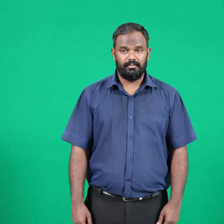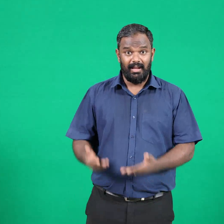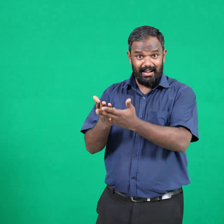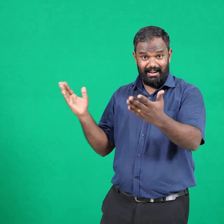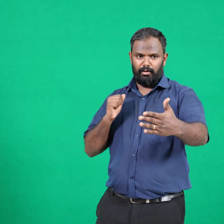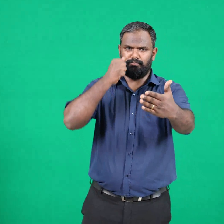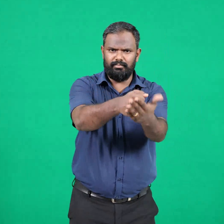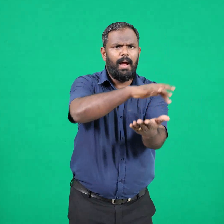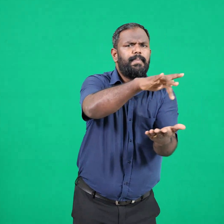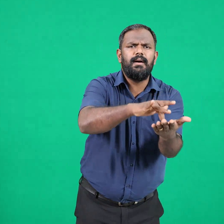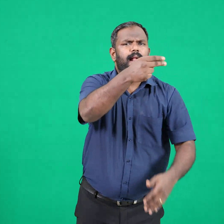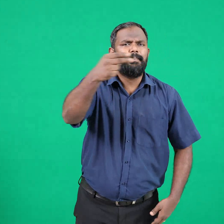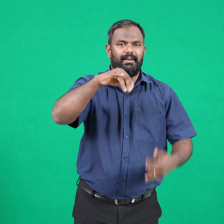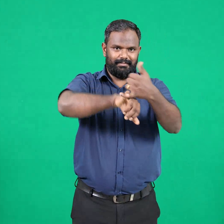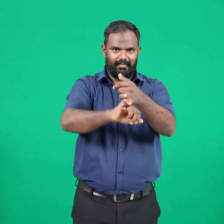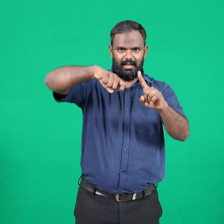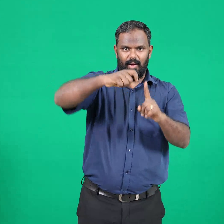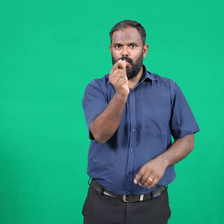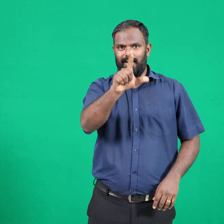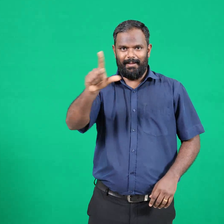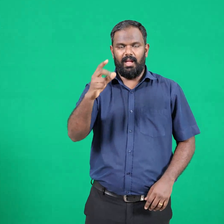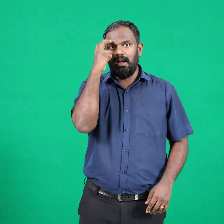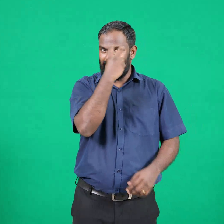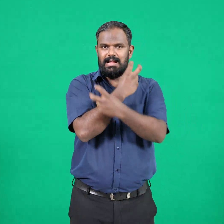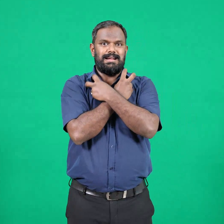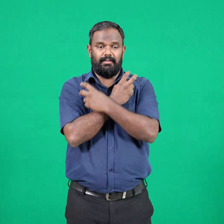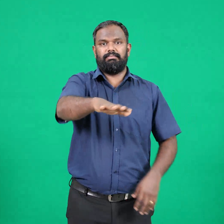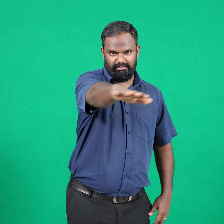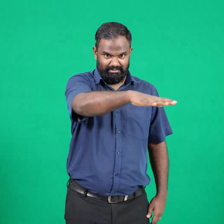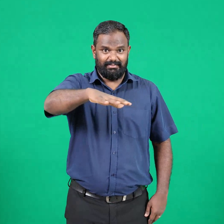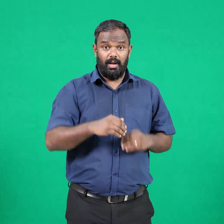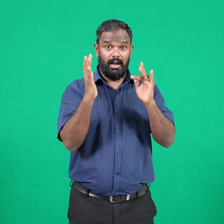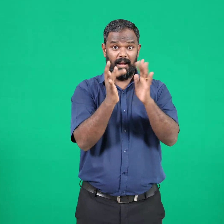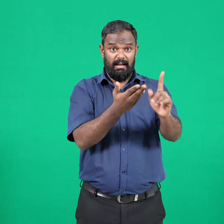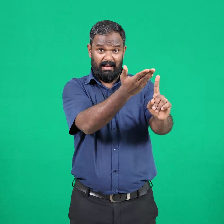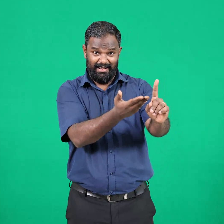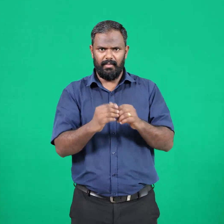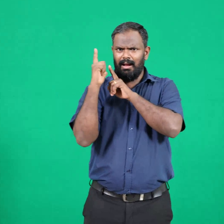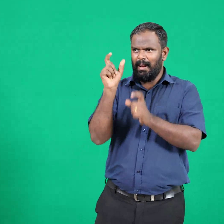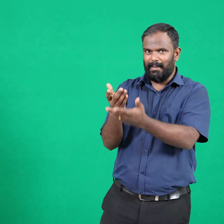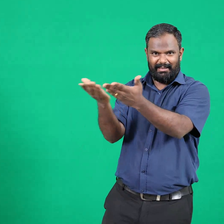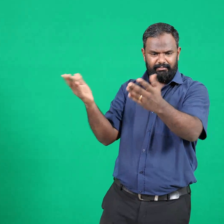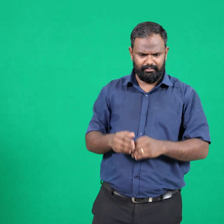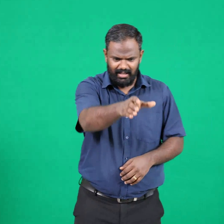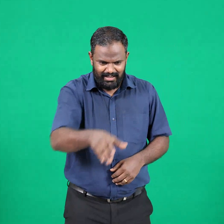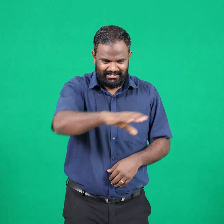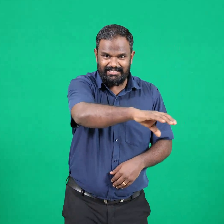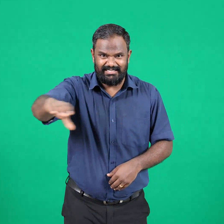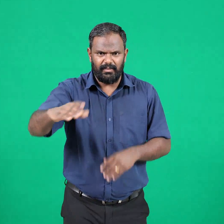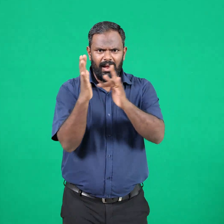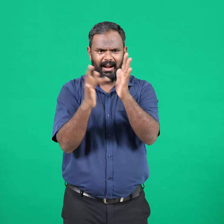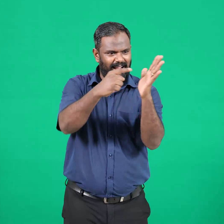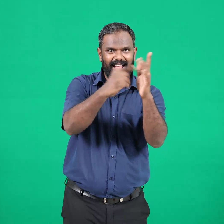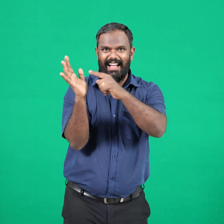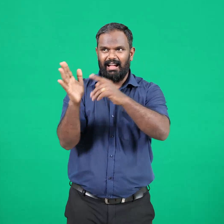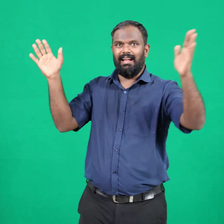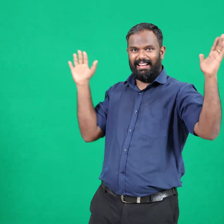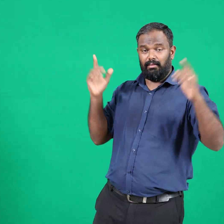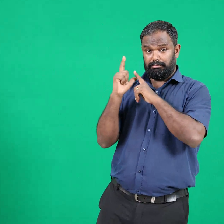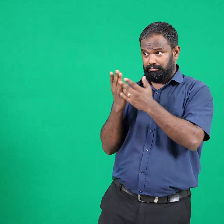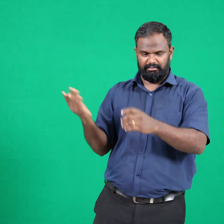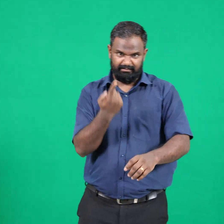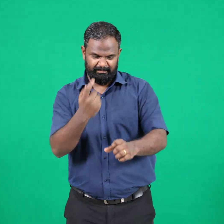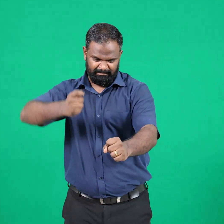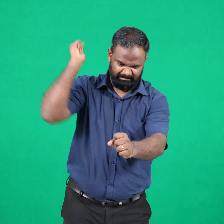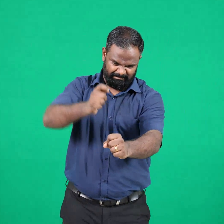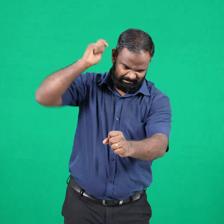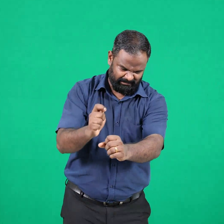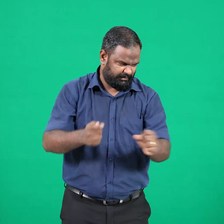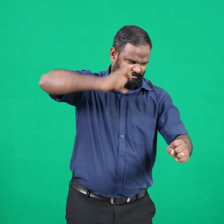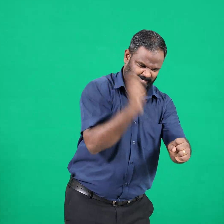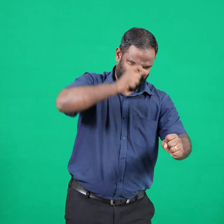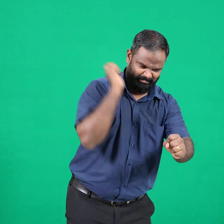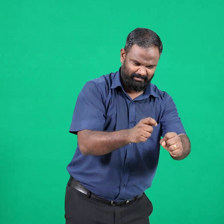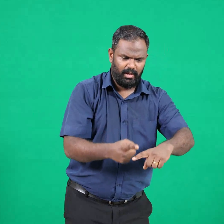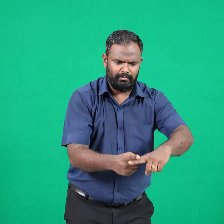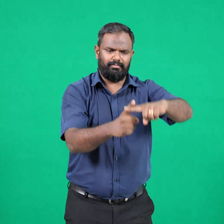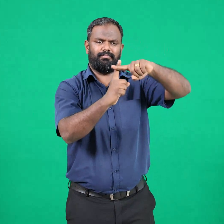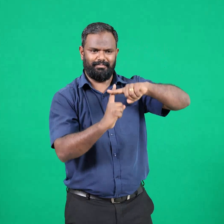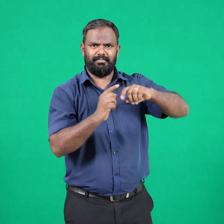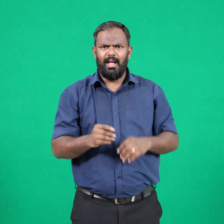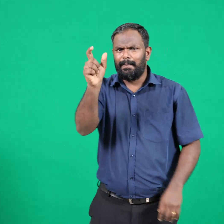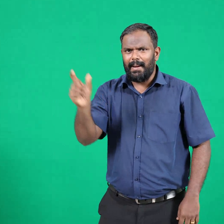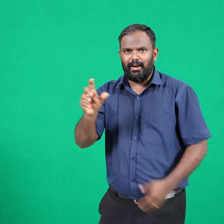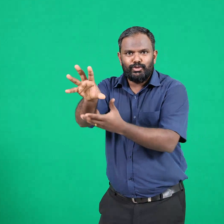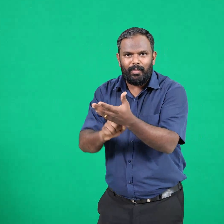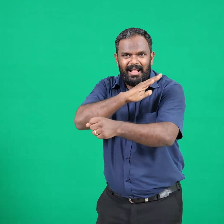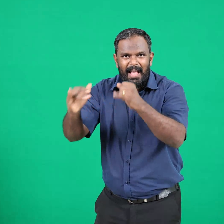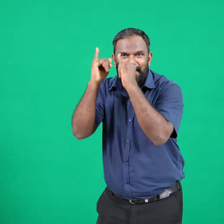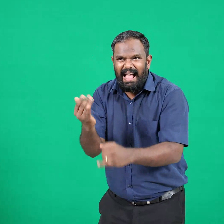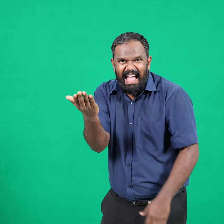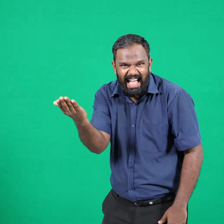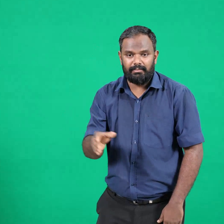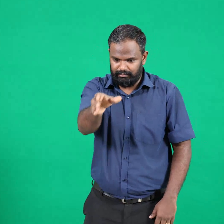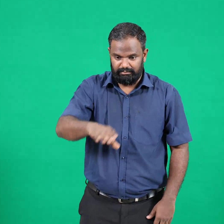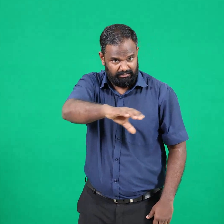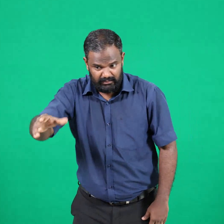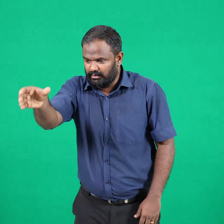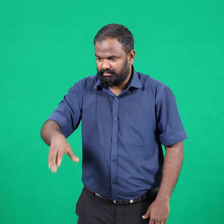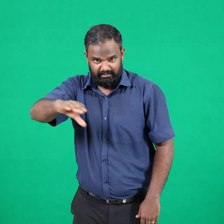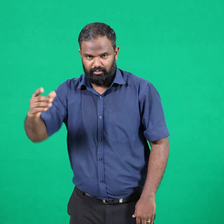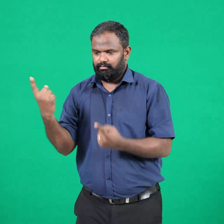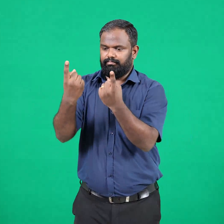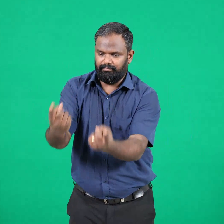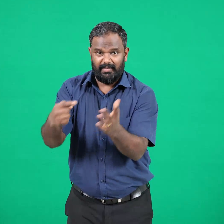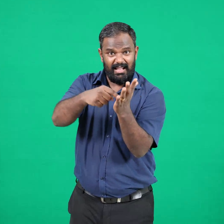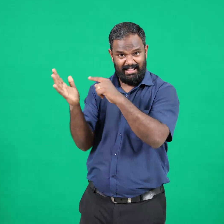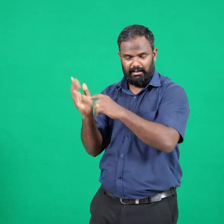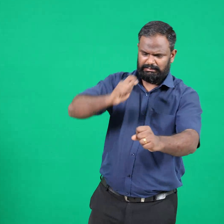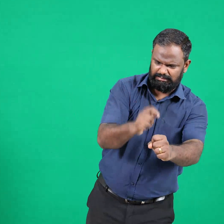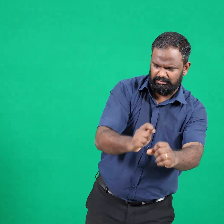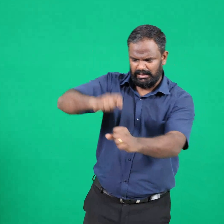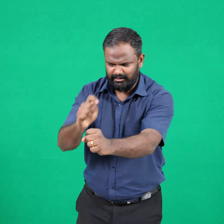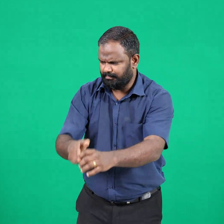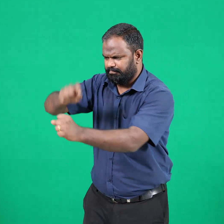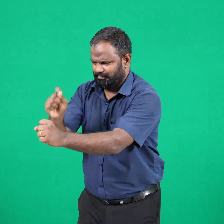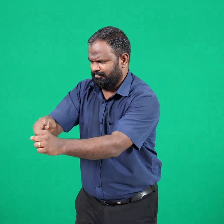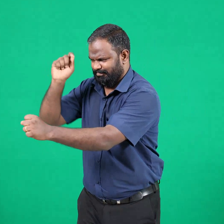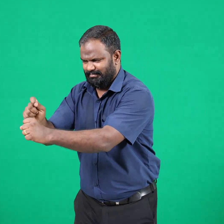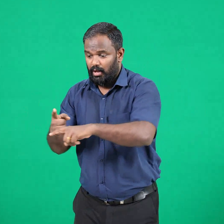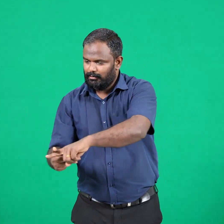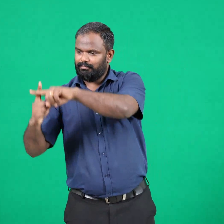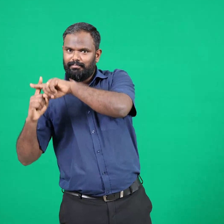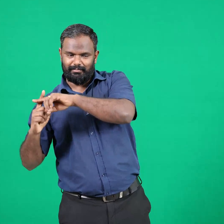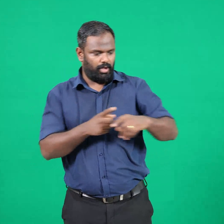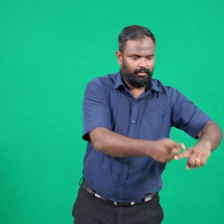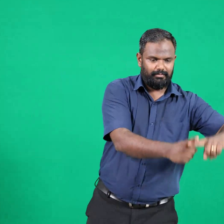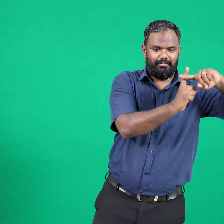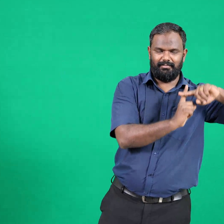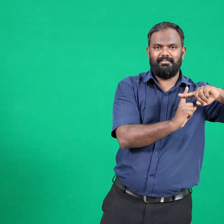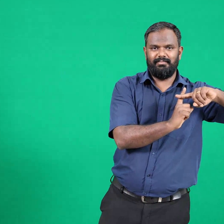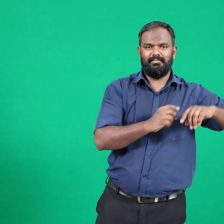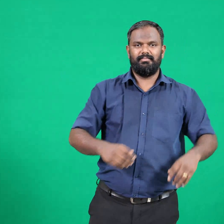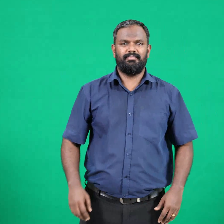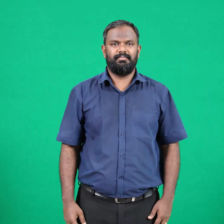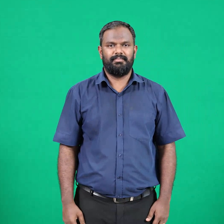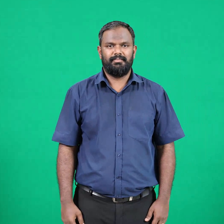When they came to the place called The Skull, they crucified Him there, along with the criminals, one on His right and the other on His left.